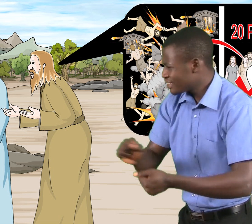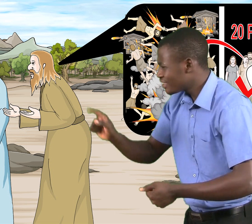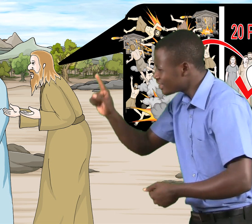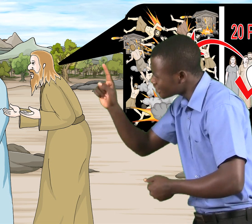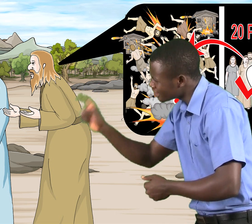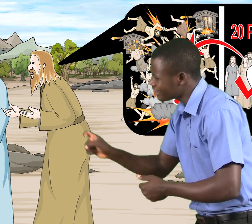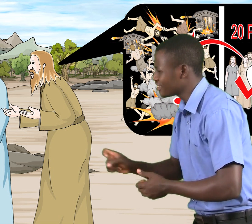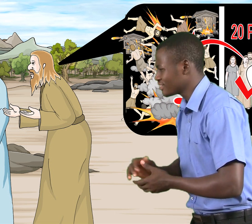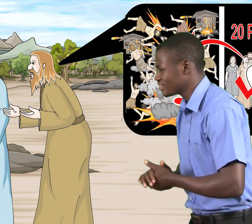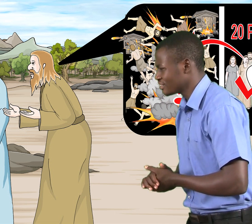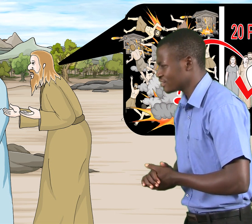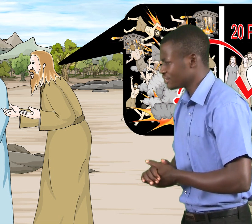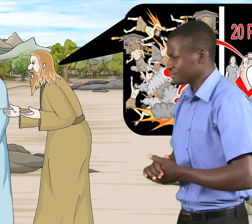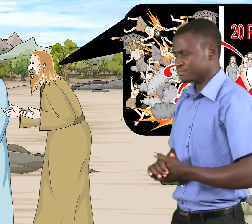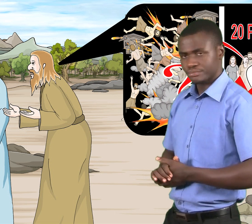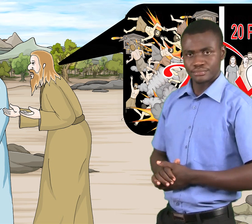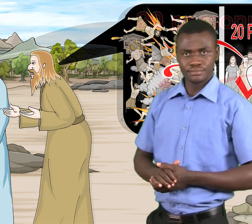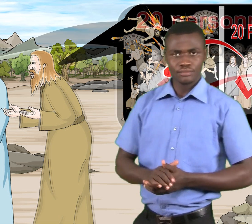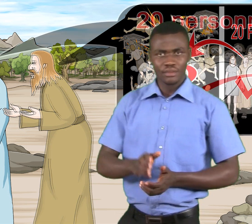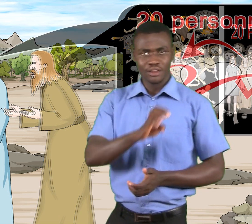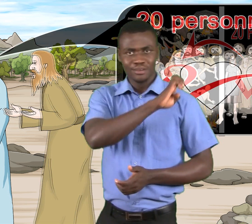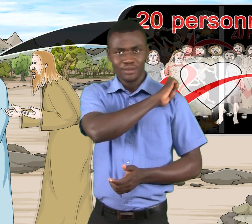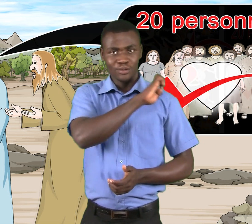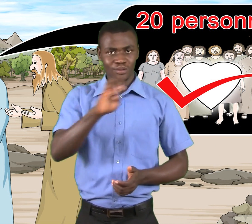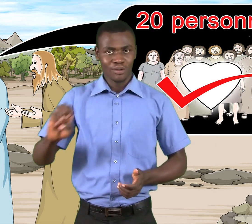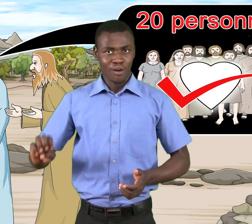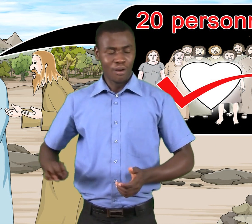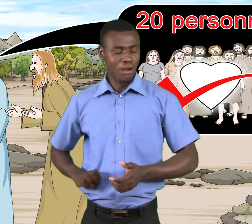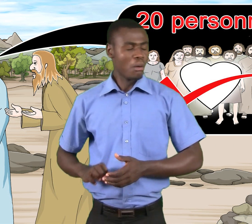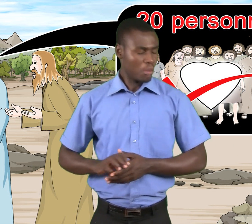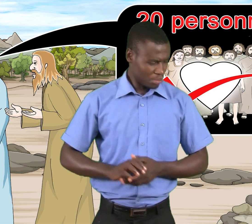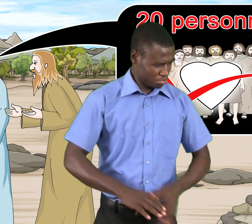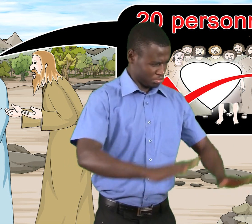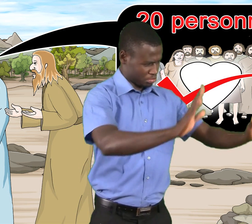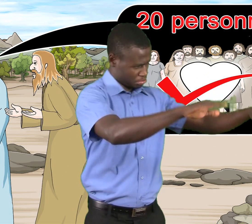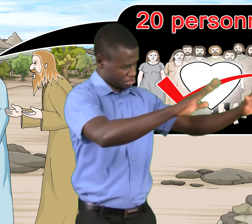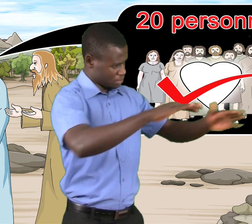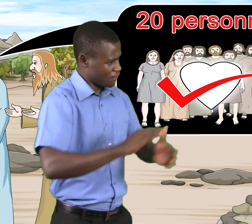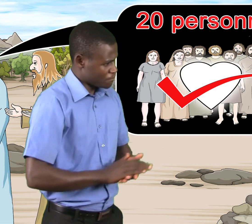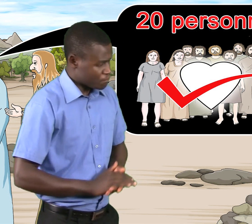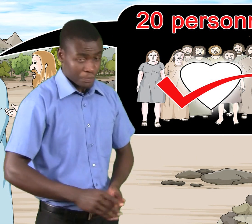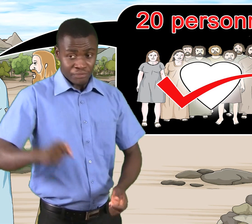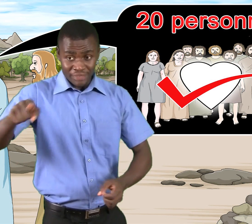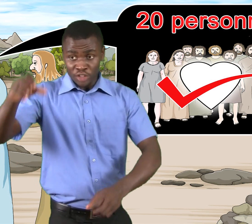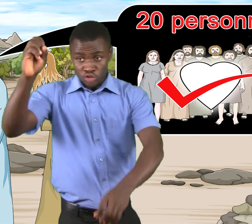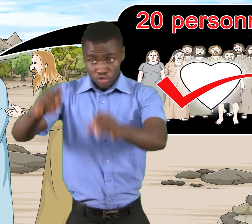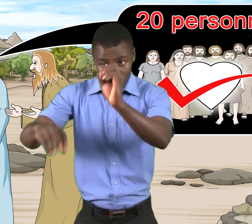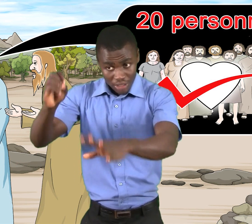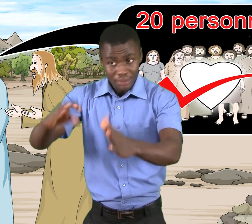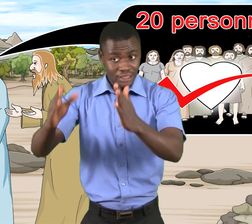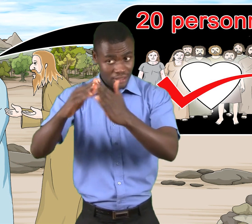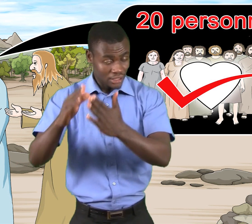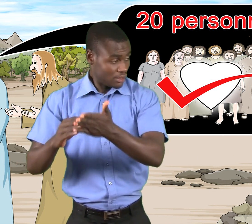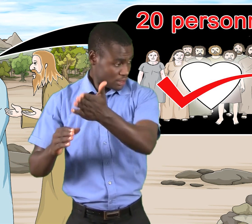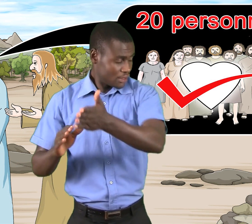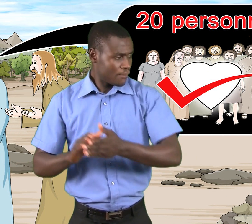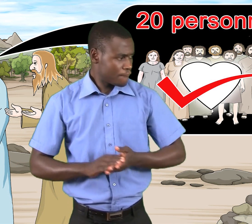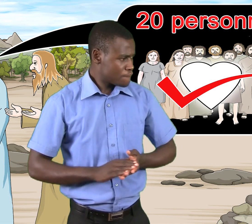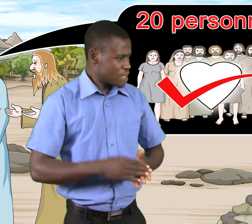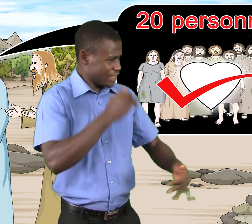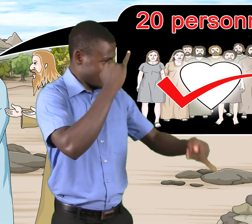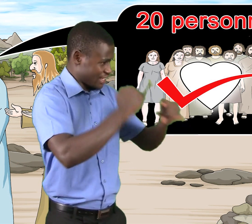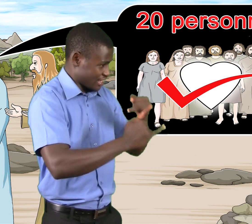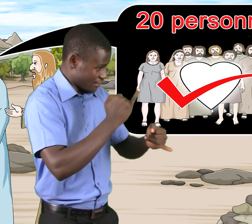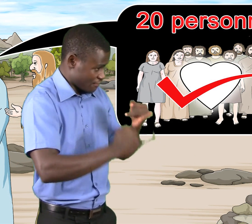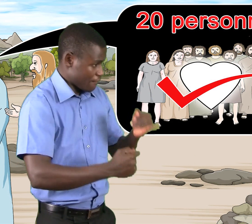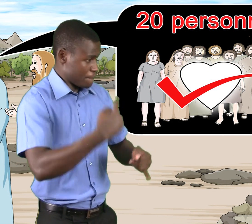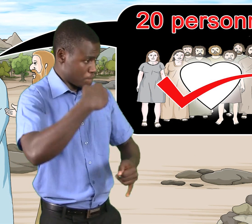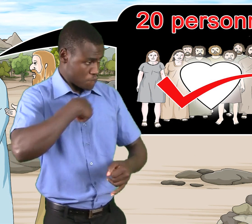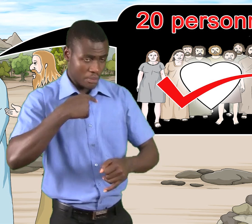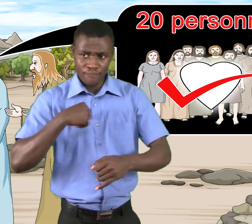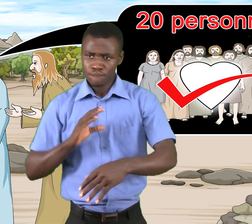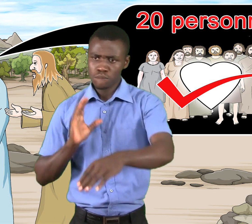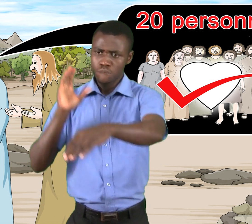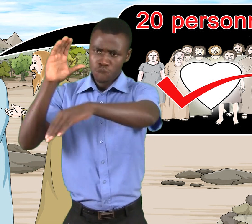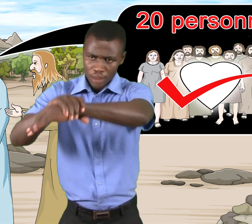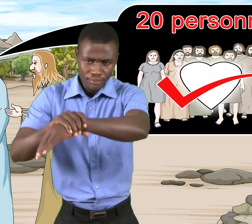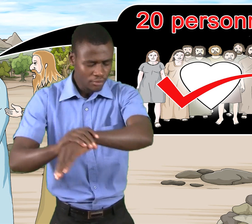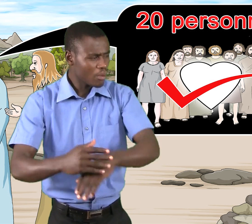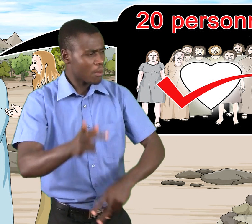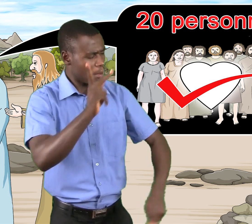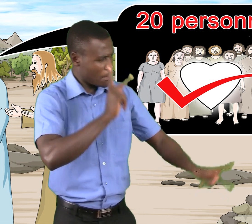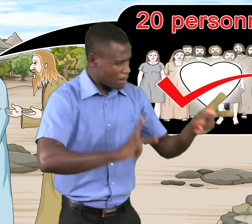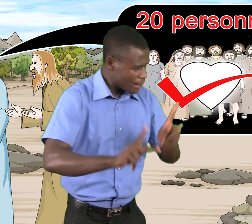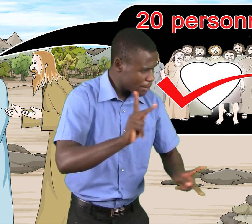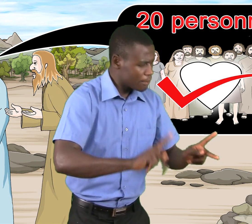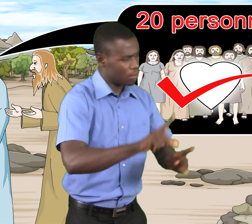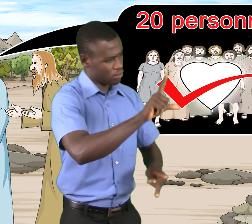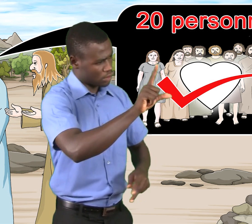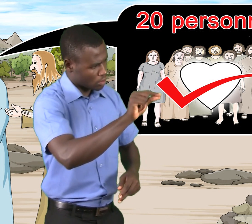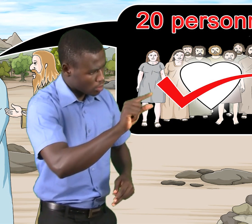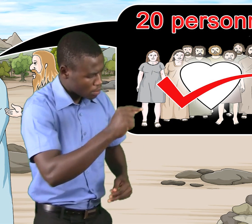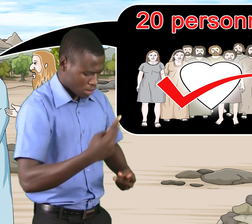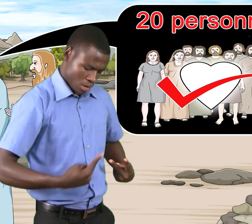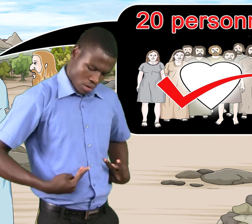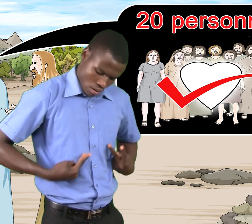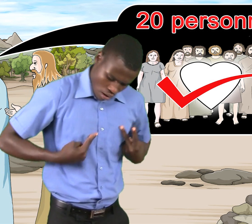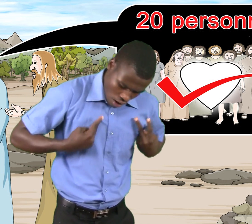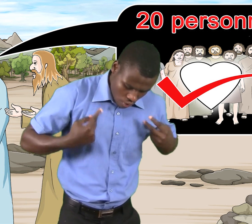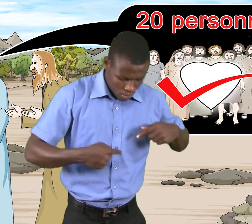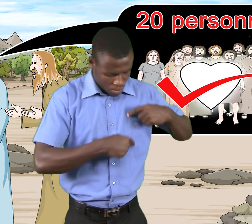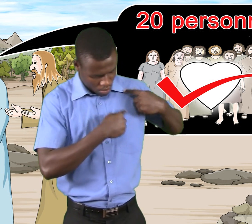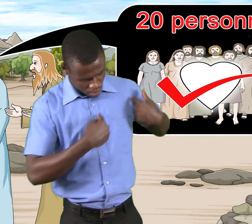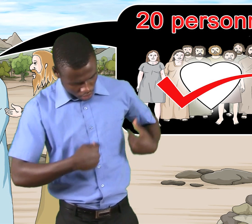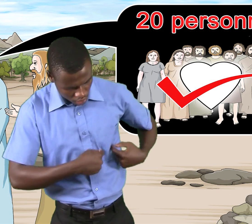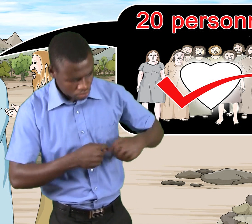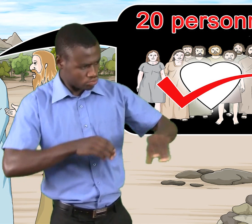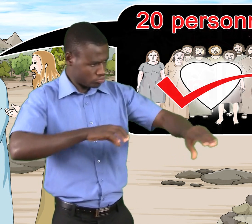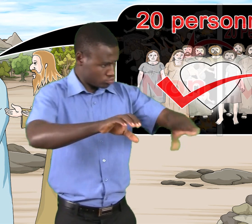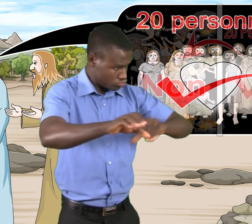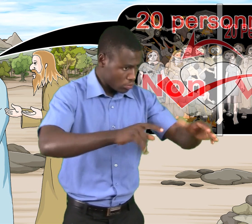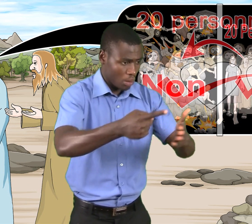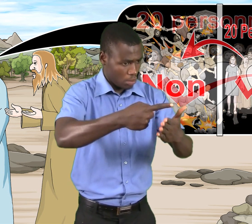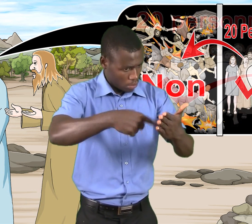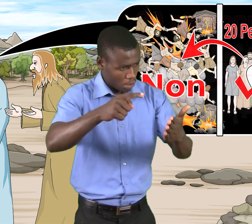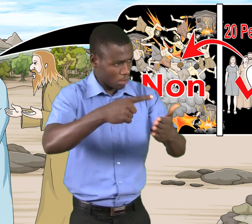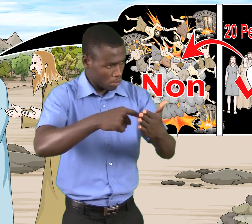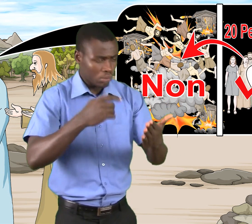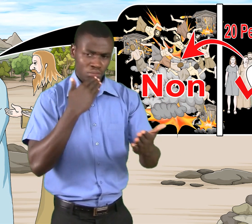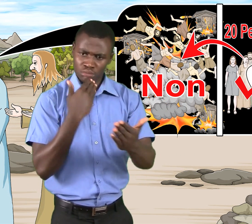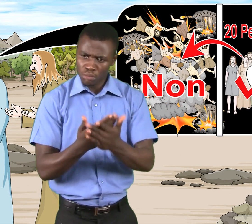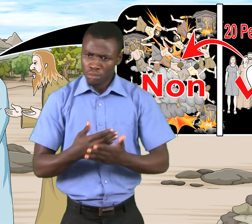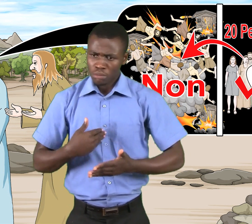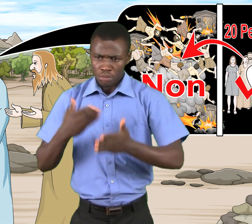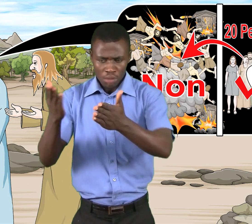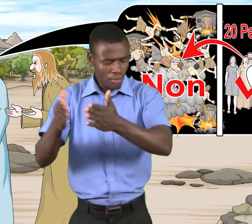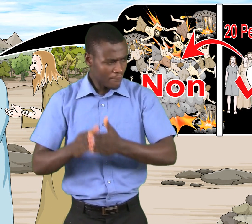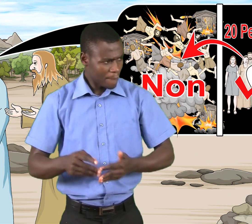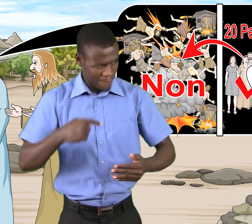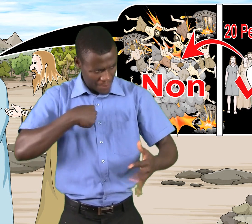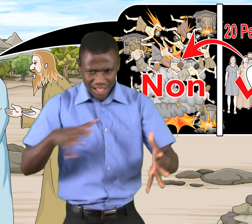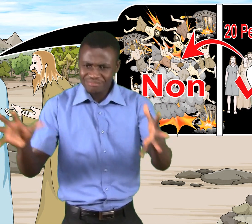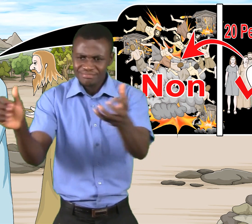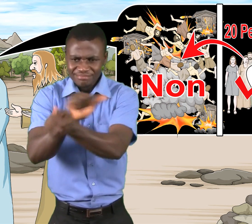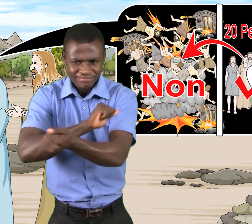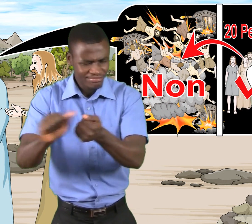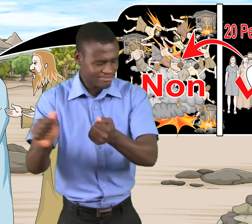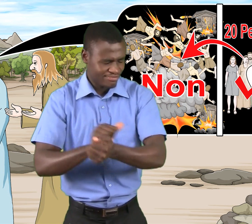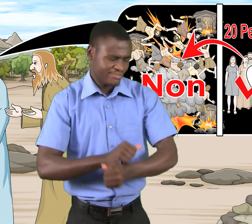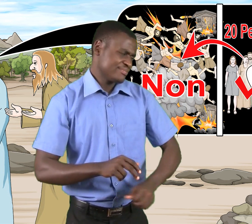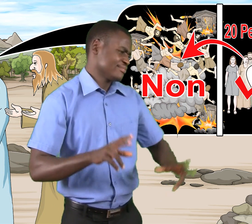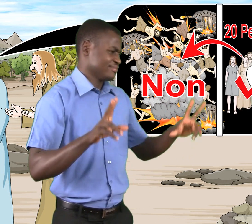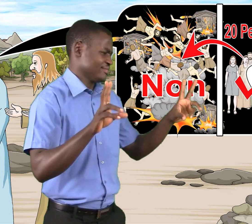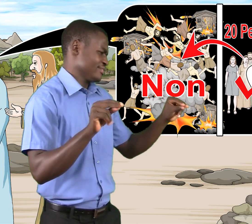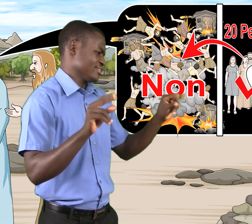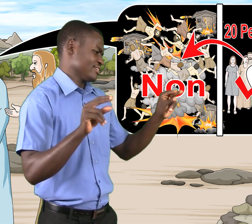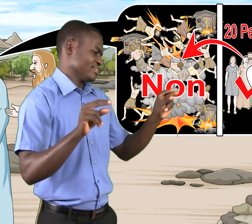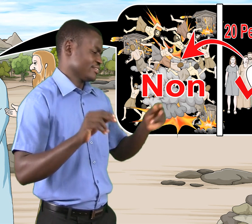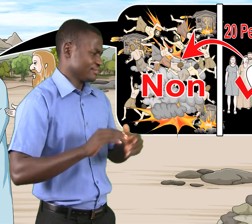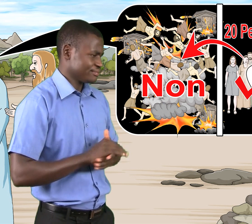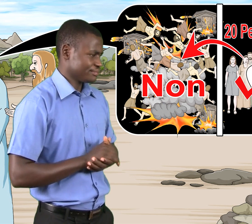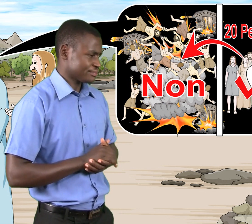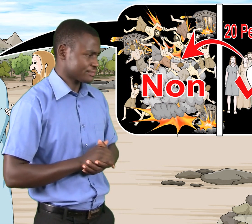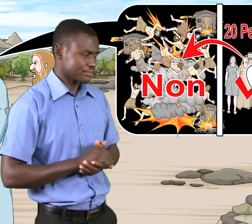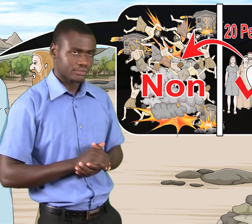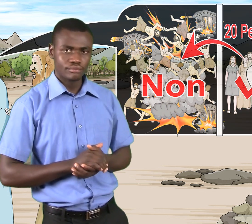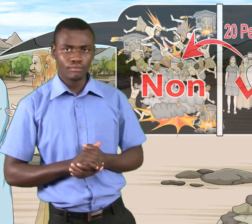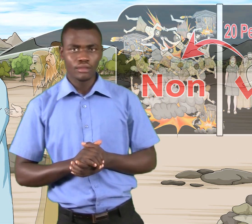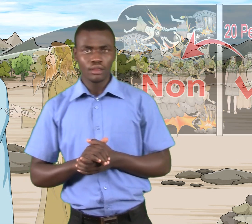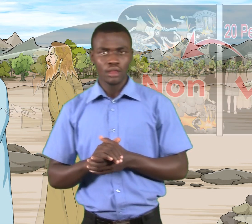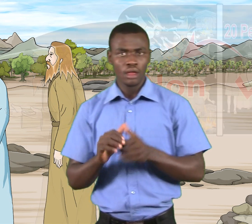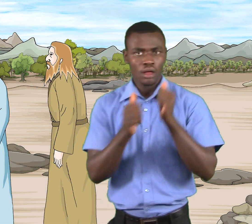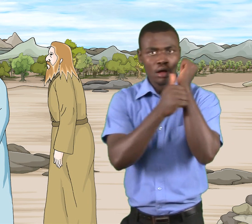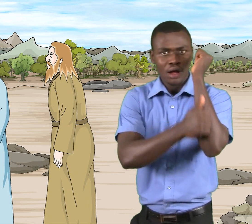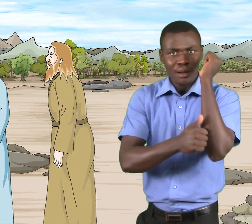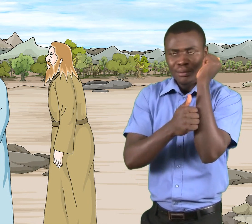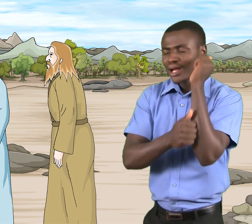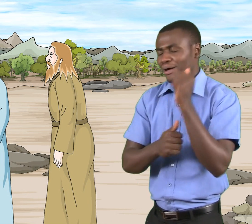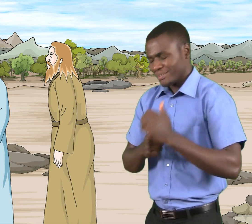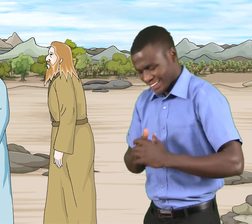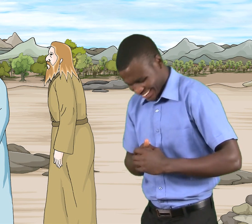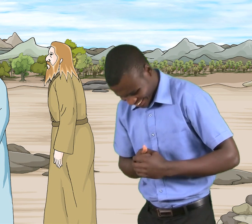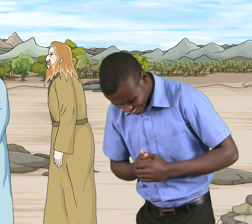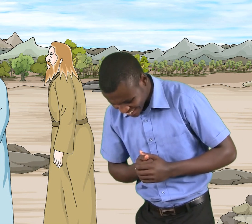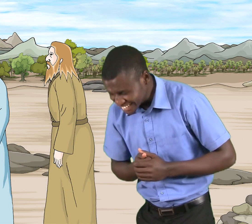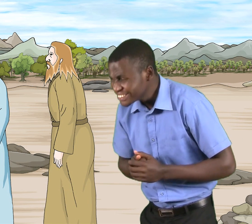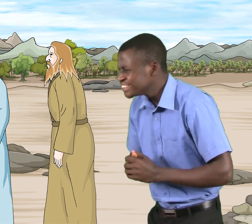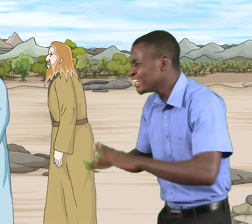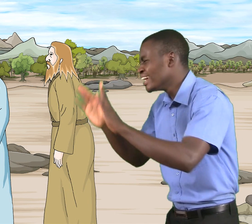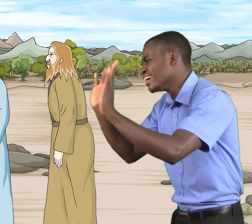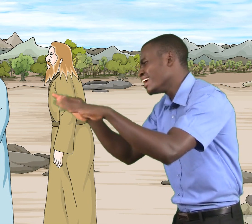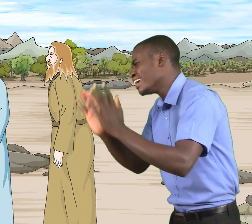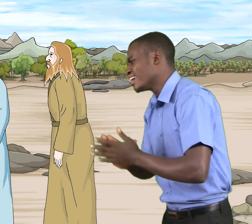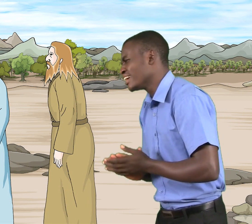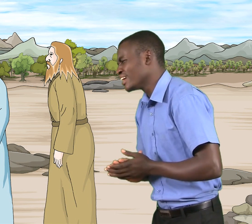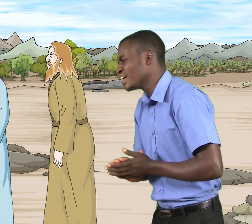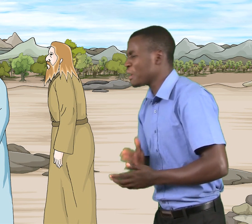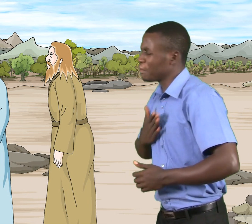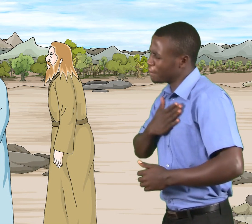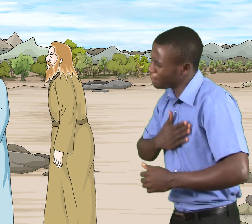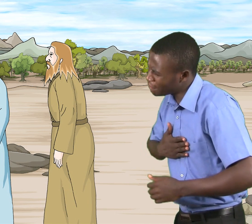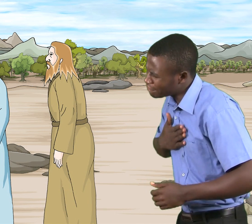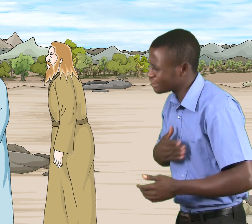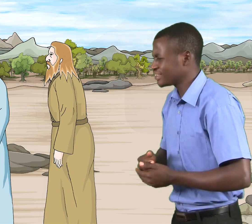He answered, “On account of the twenty, I will not destroy it.”